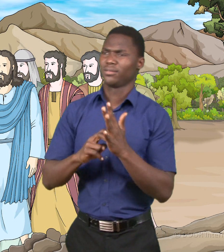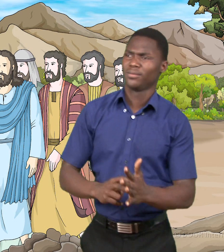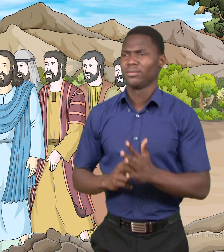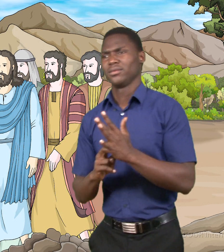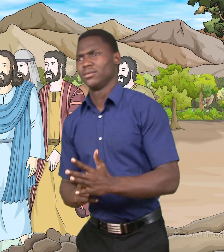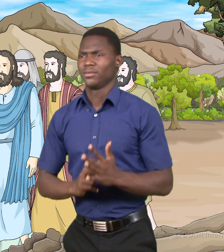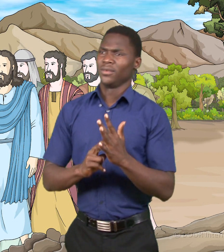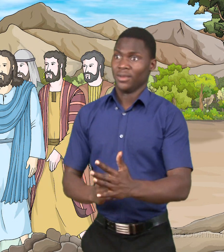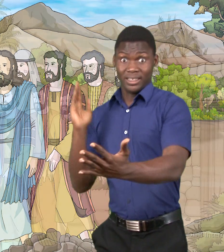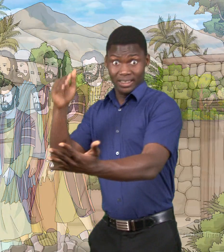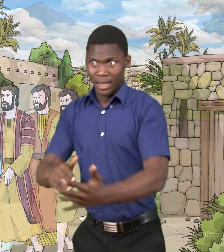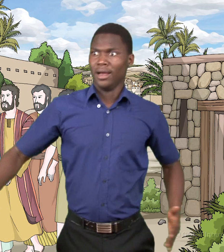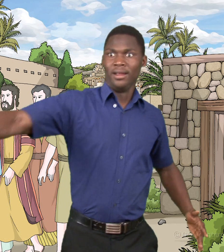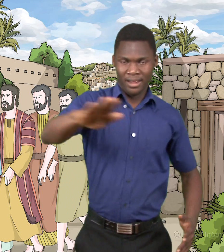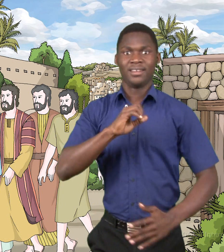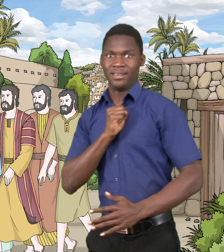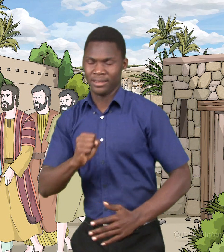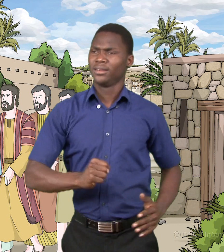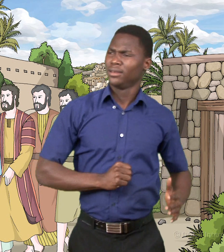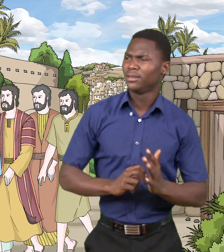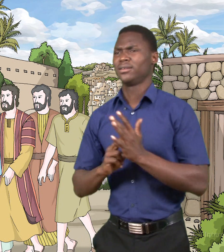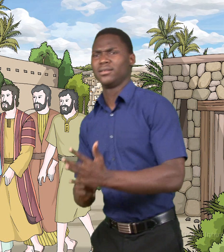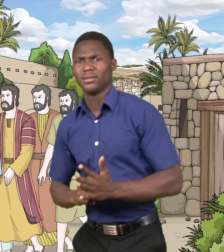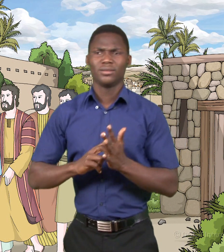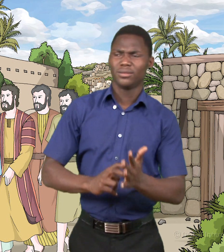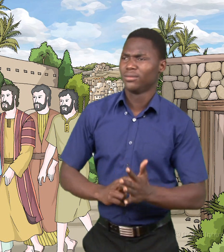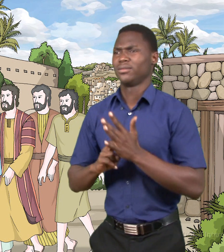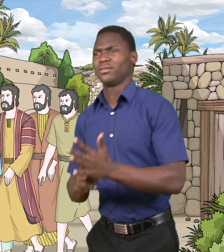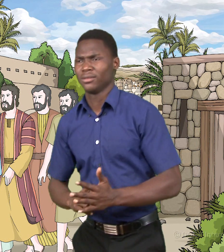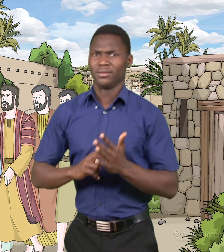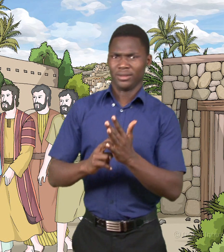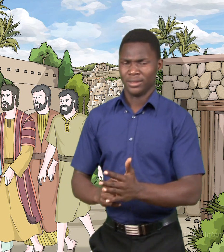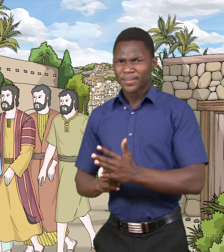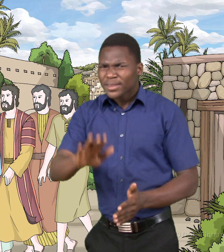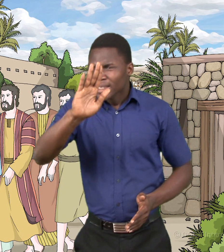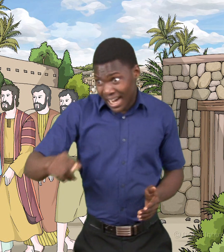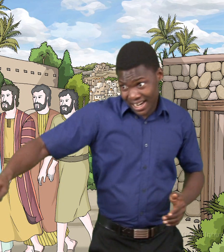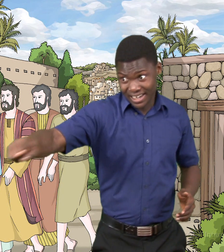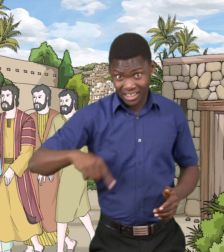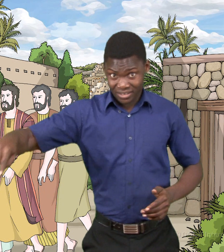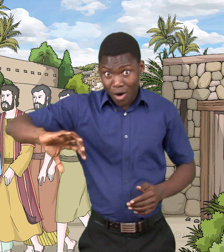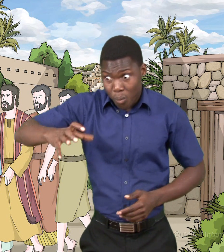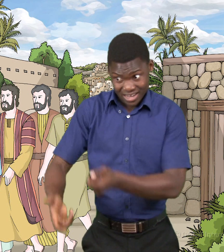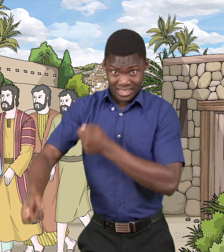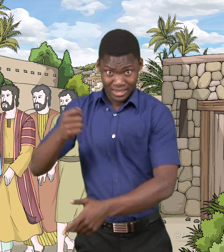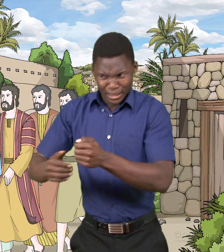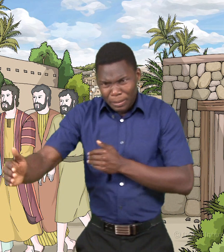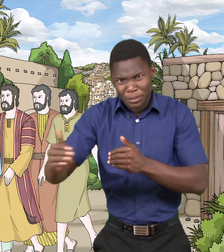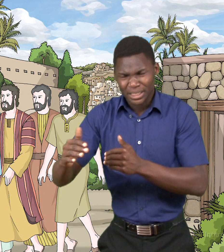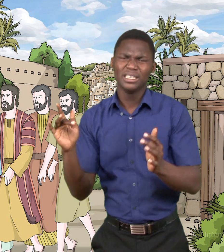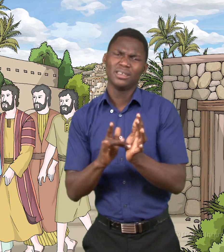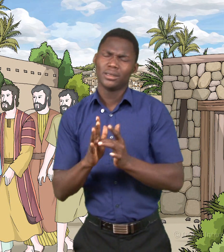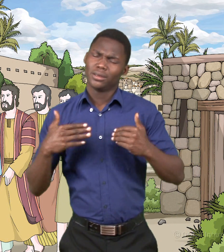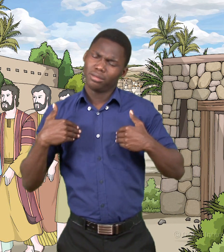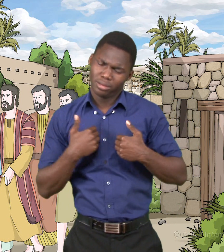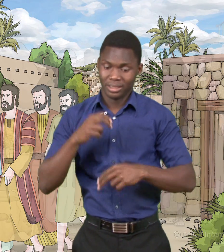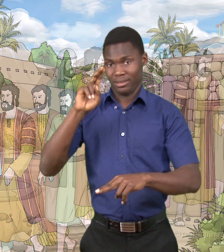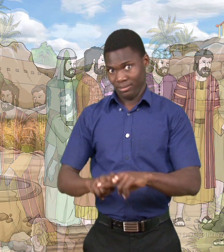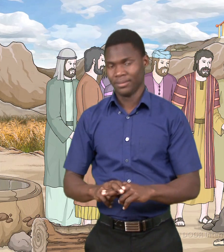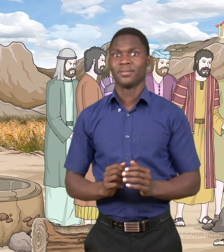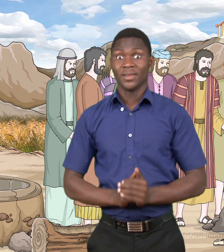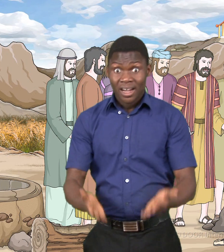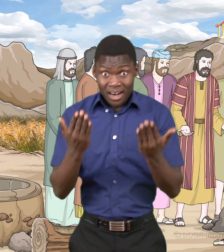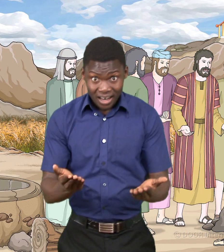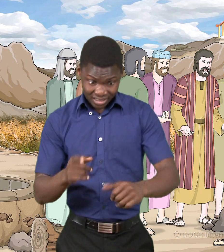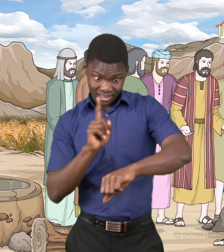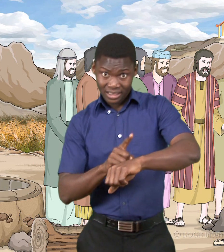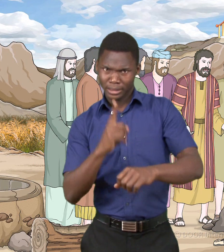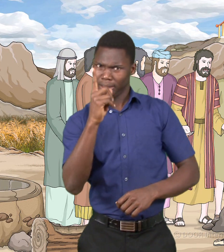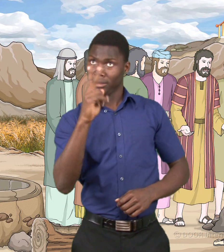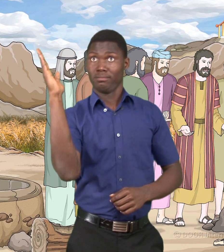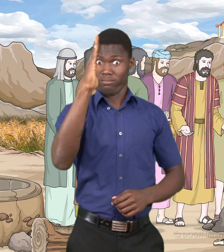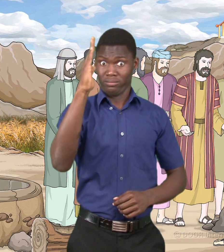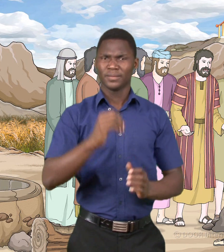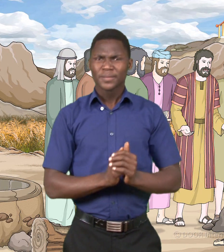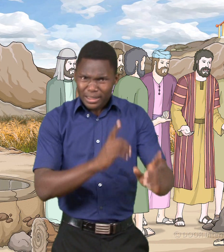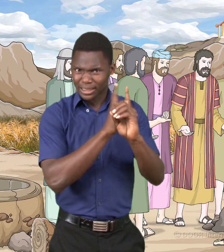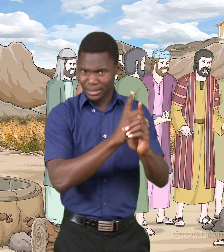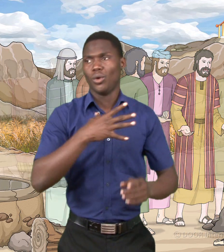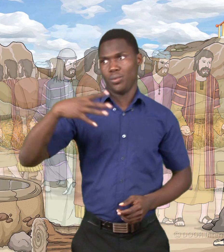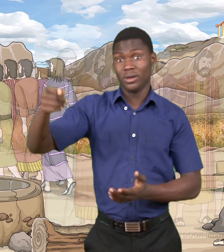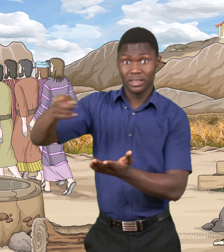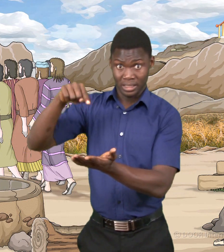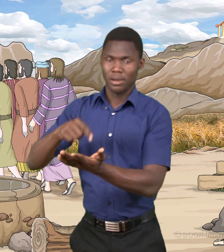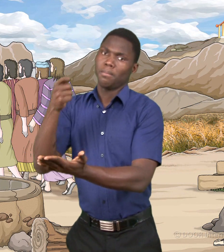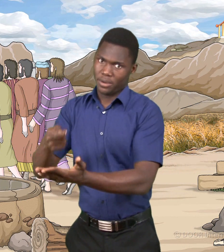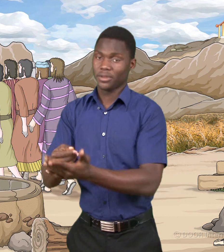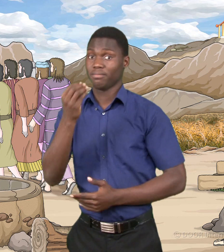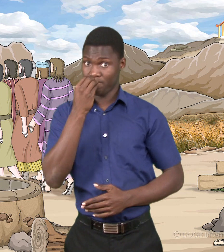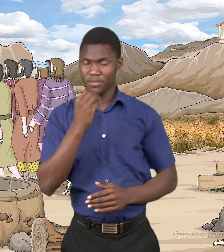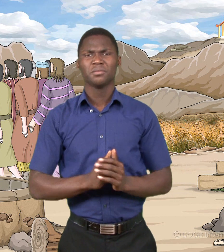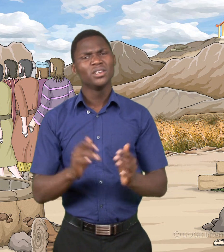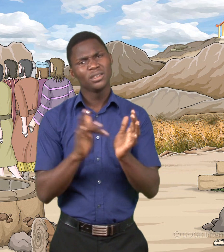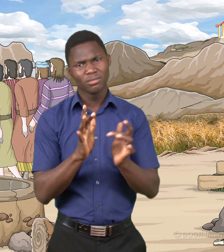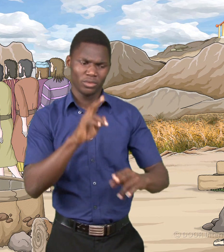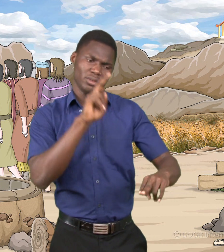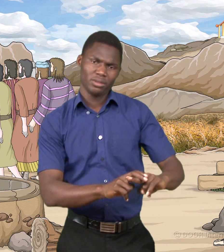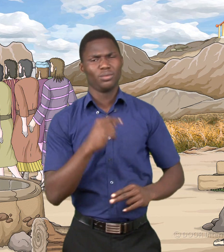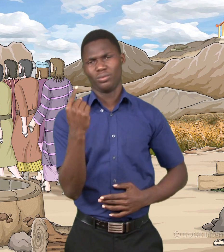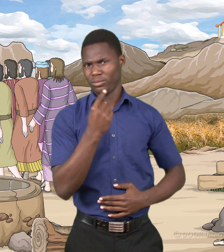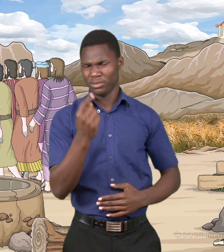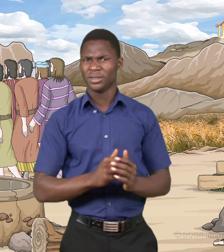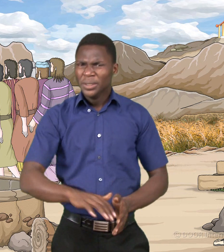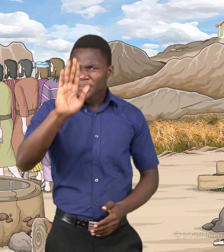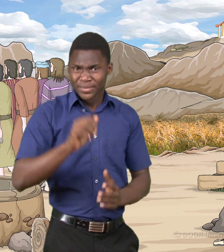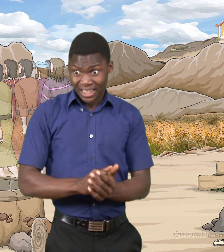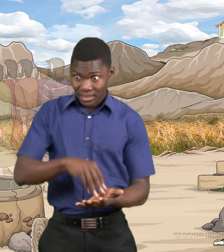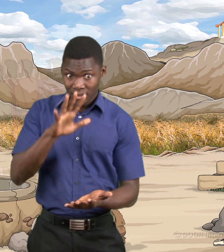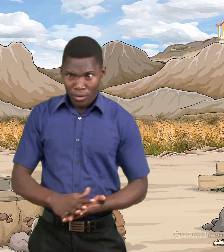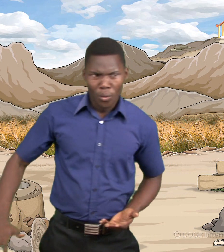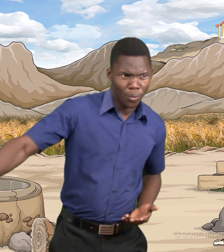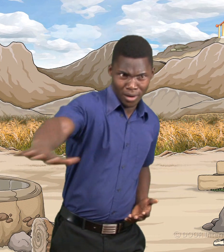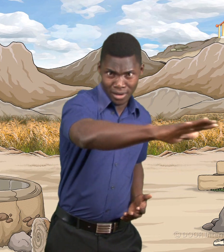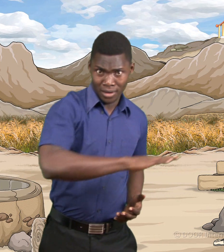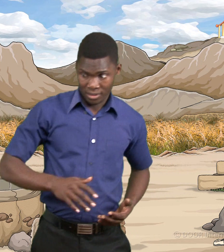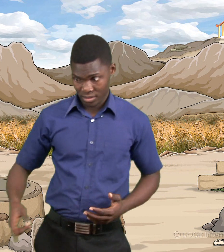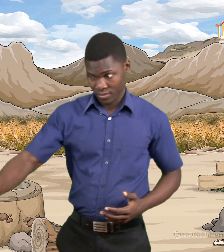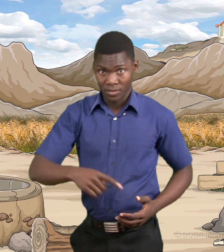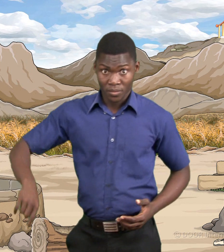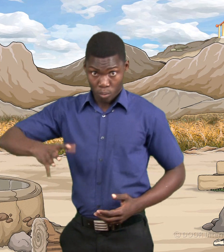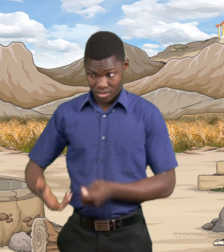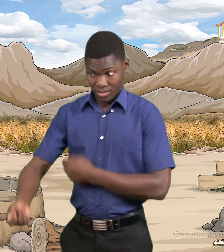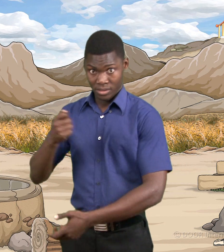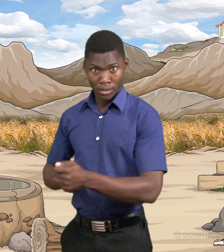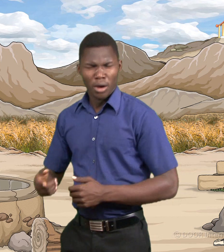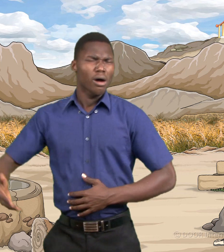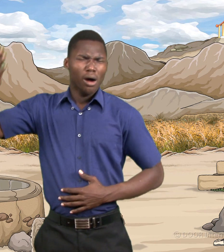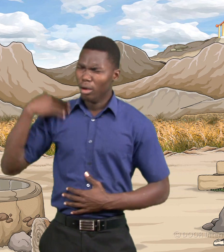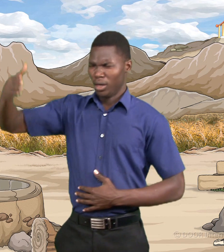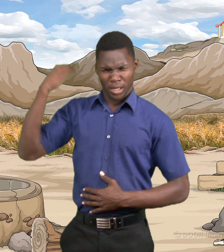So He came to a town of Samaria called Sychar, near the plot of ground that Jacob had given to his son Joseph.